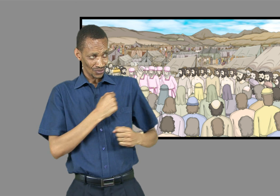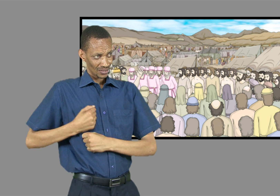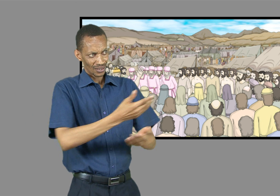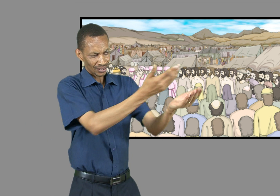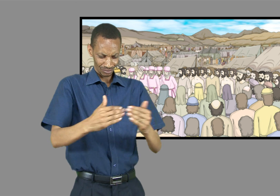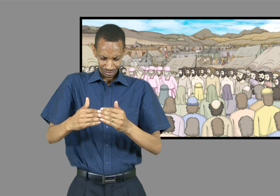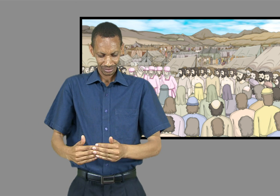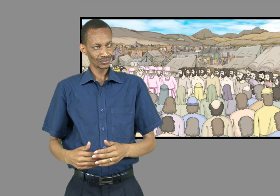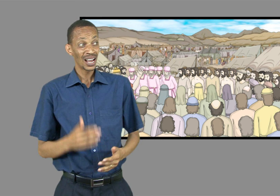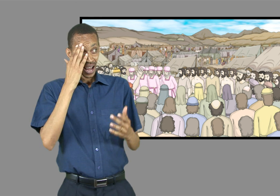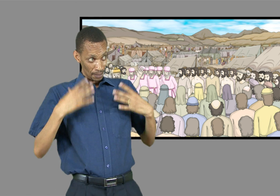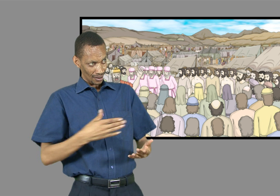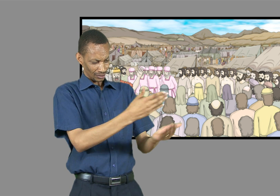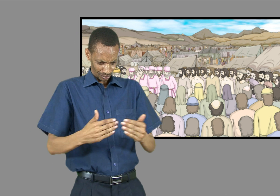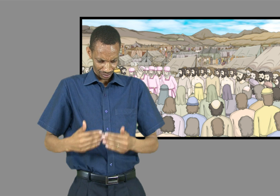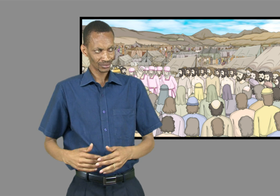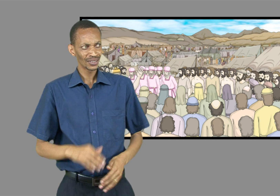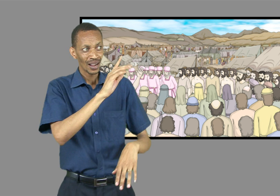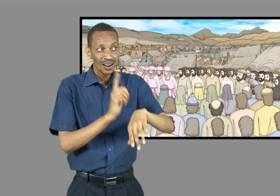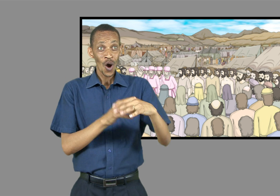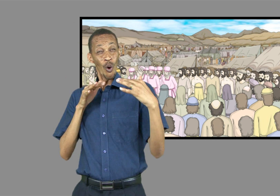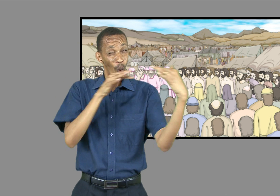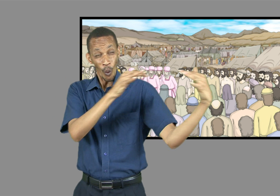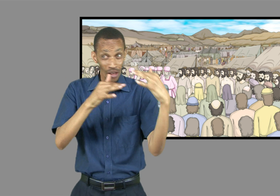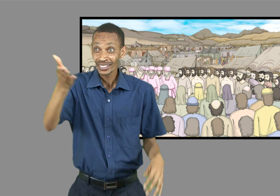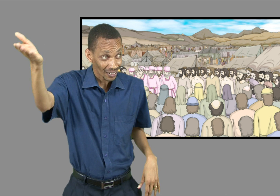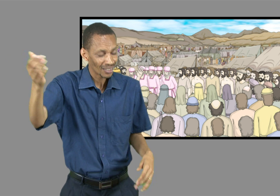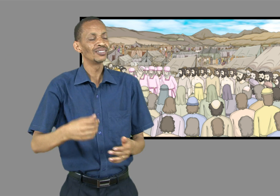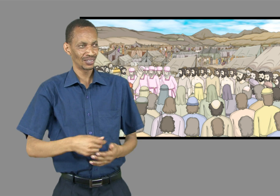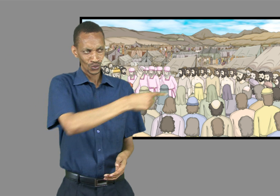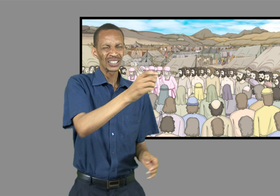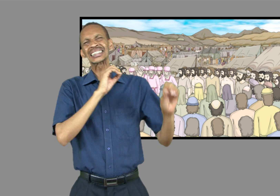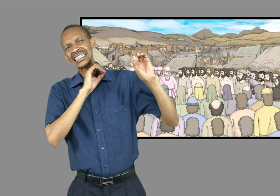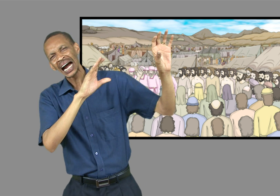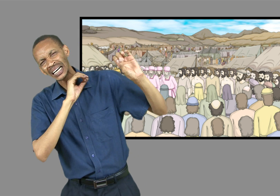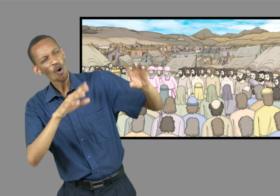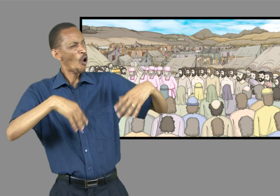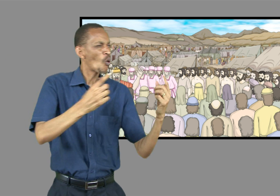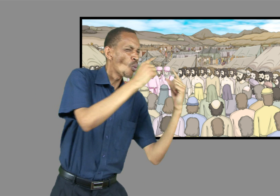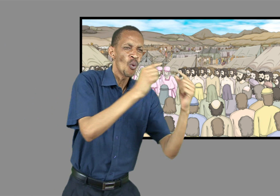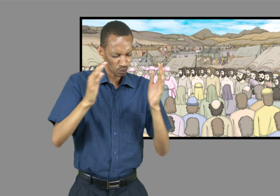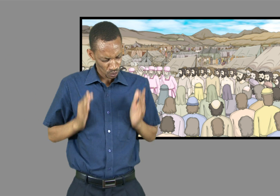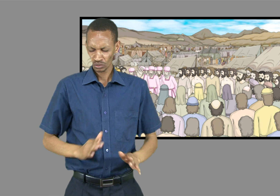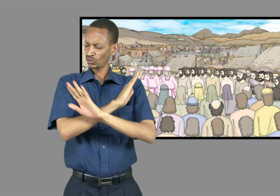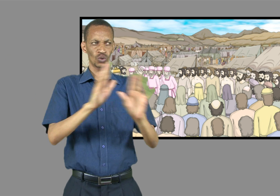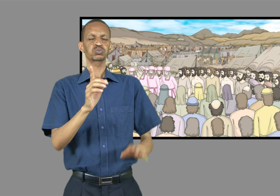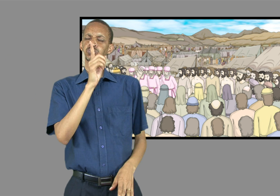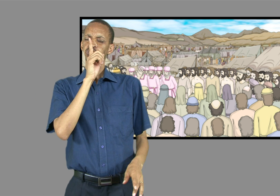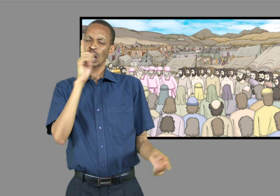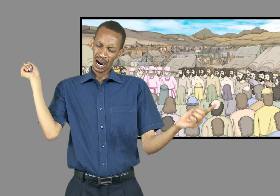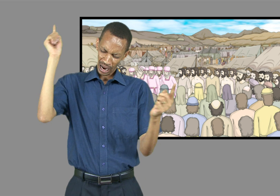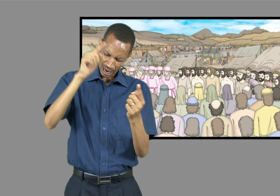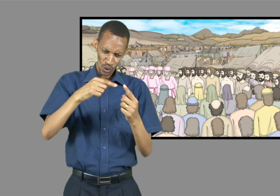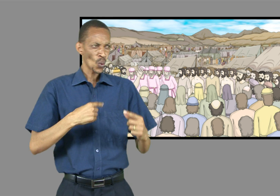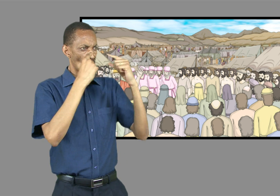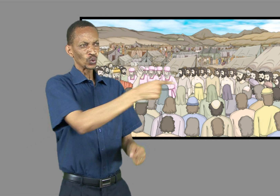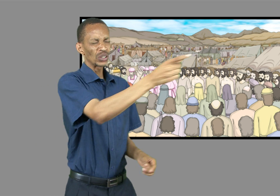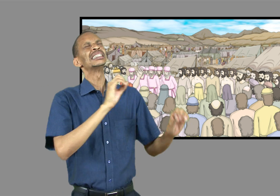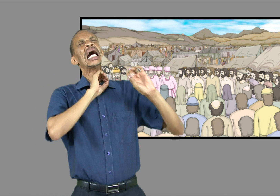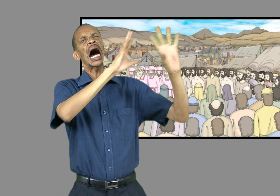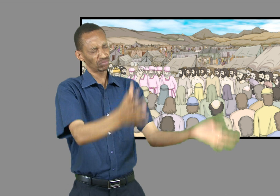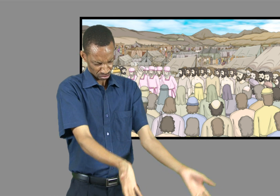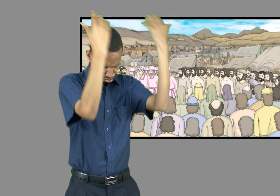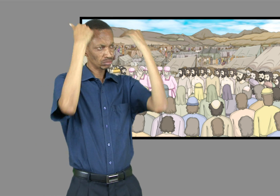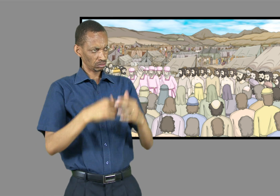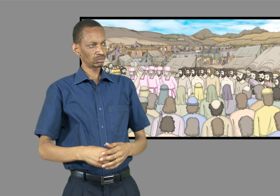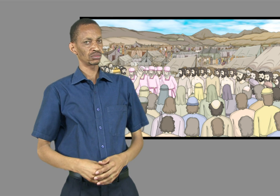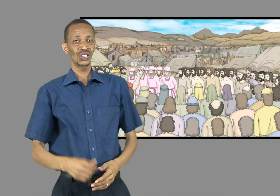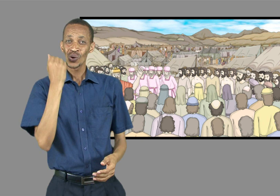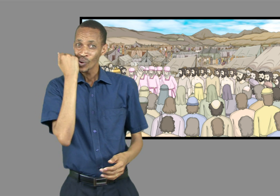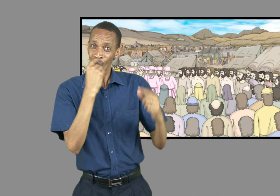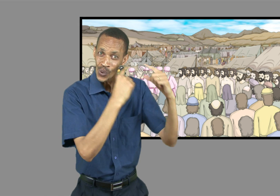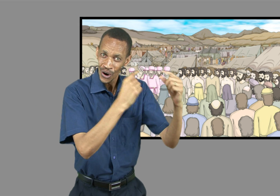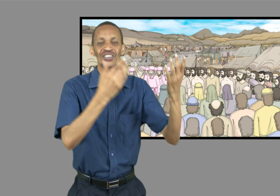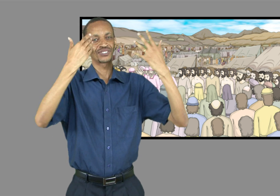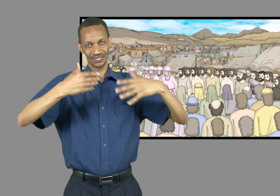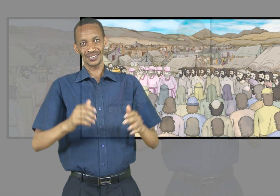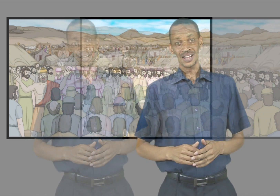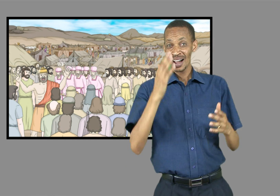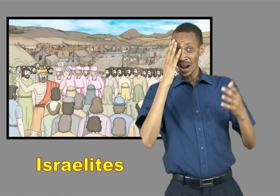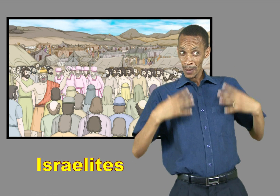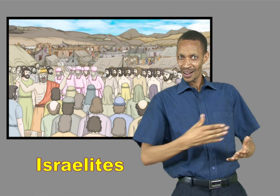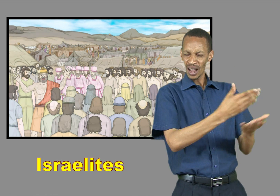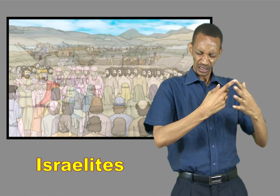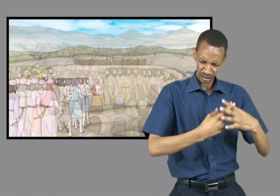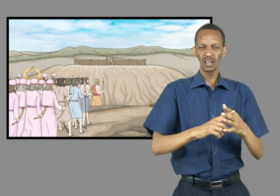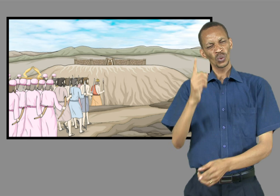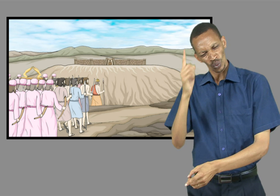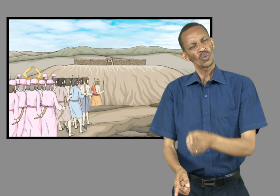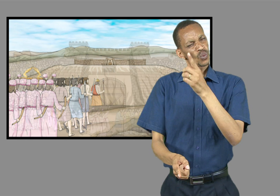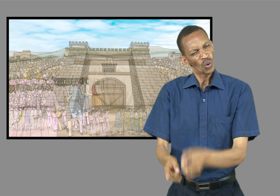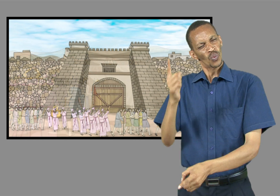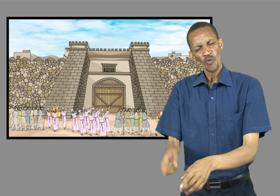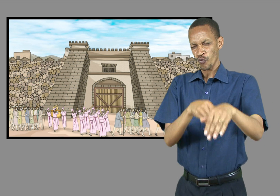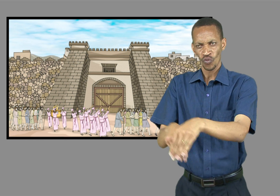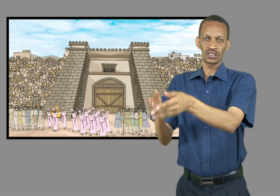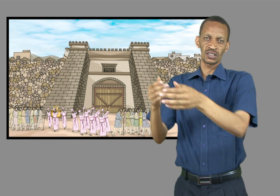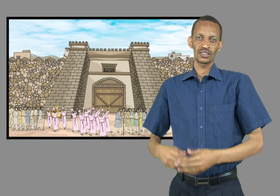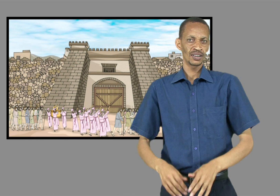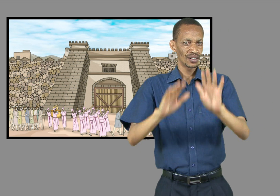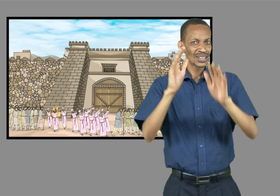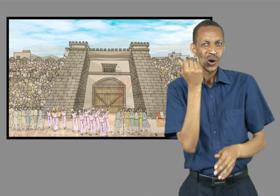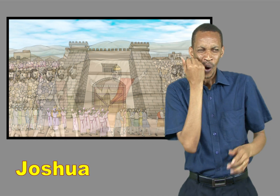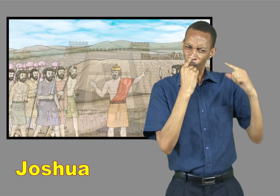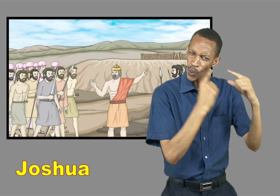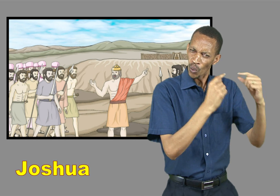While the horns continued to sound, the armed troops marched ahead of the priests who blew the horns, and the rear guard followed the ark.